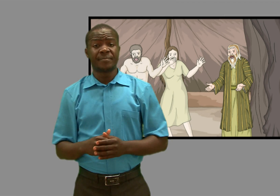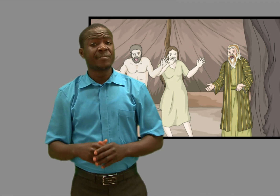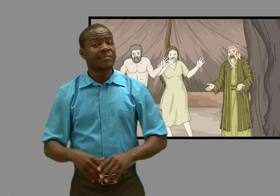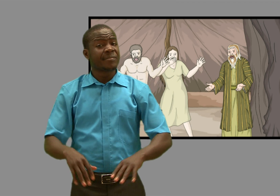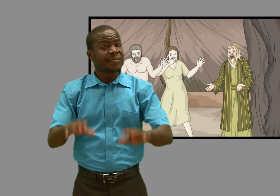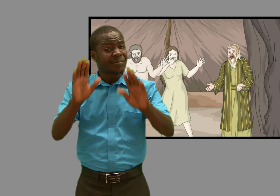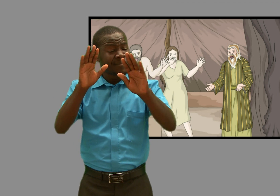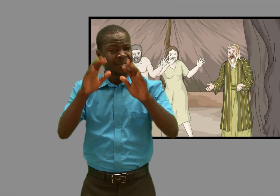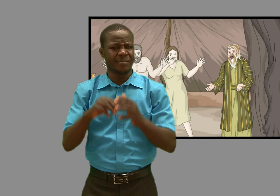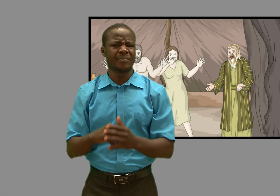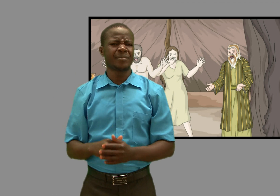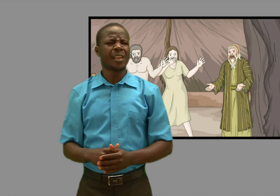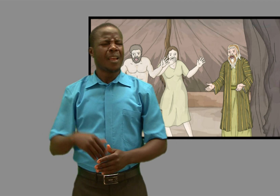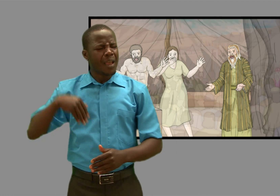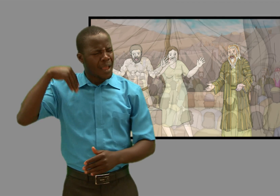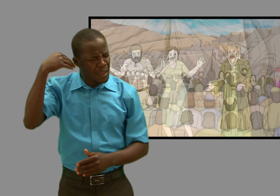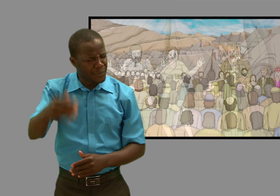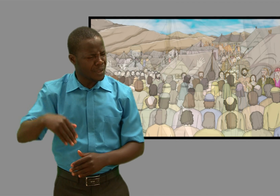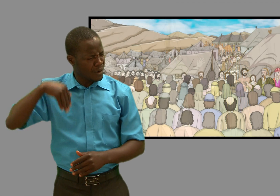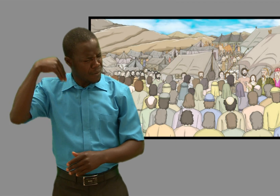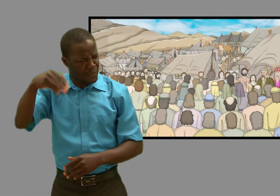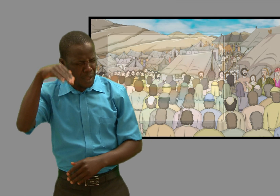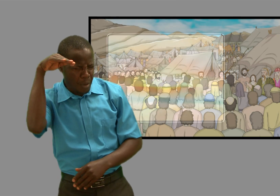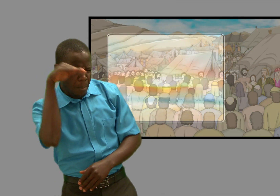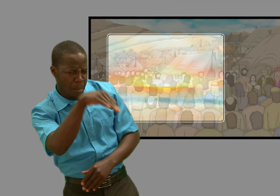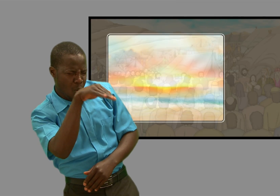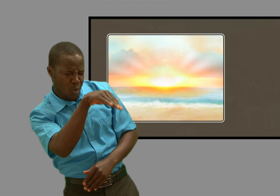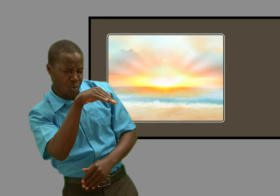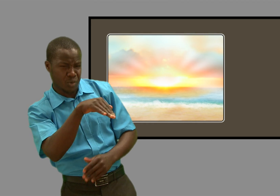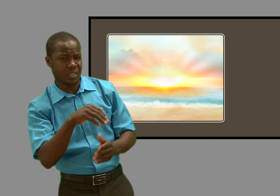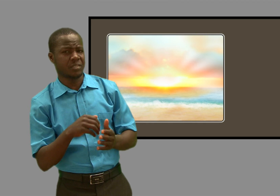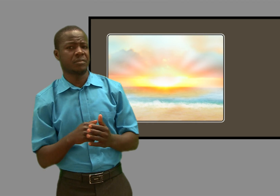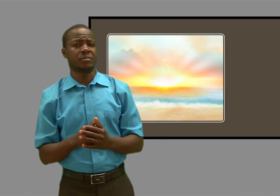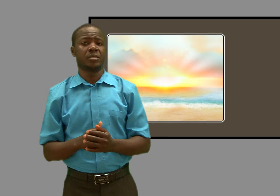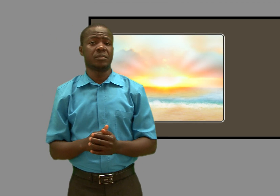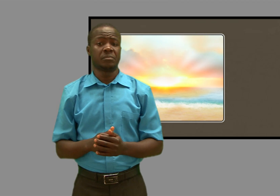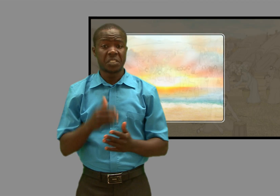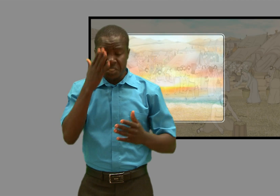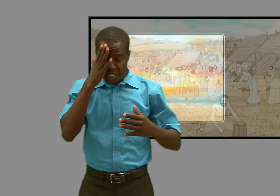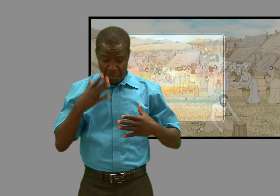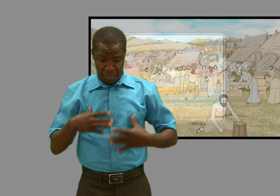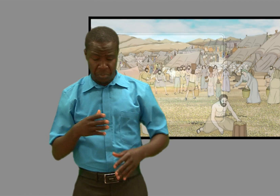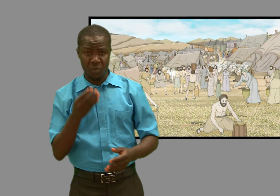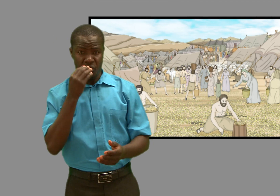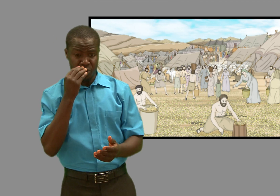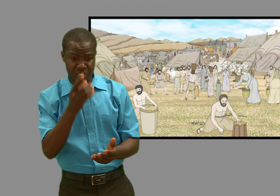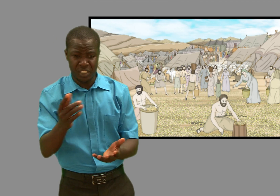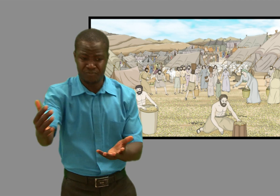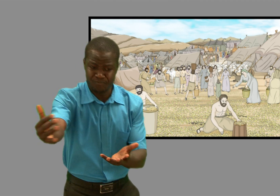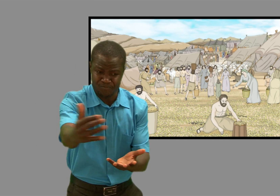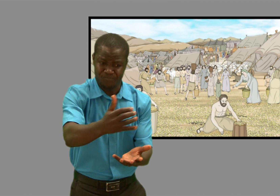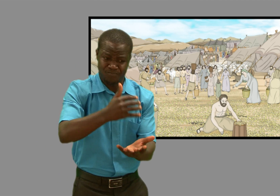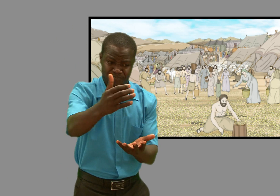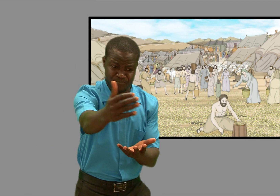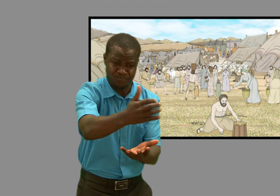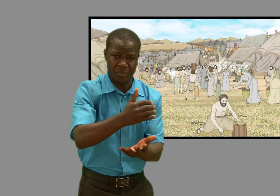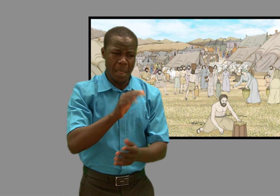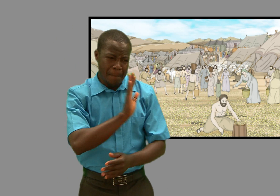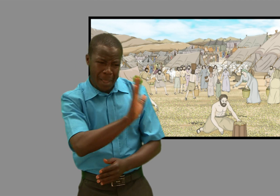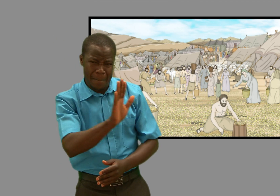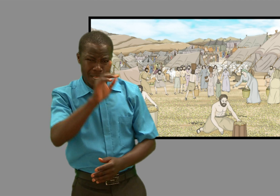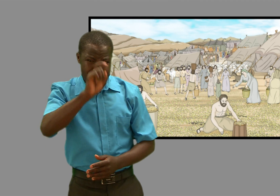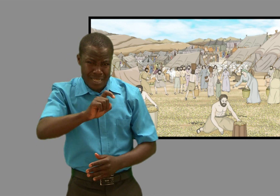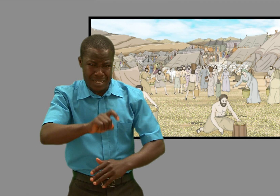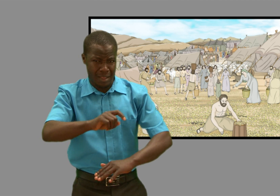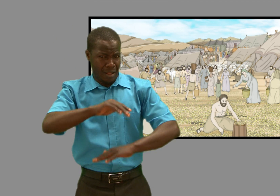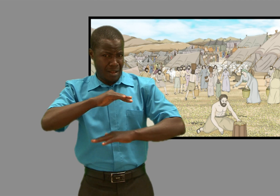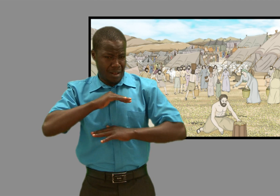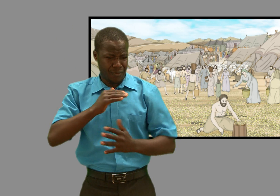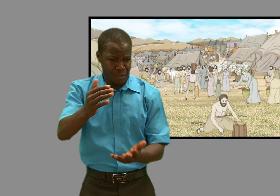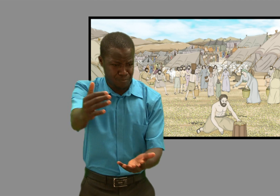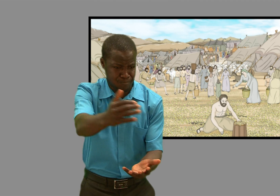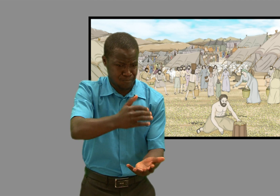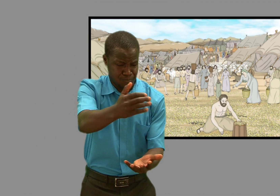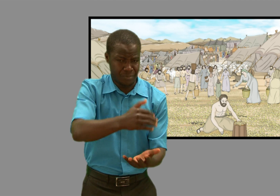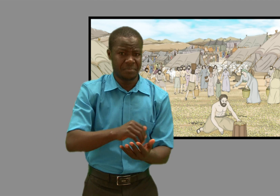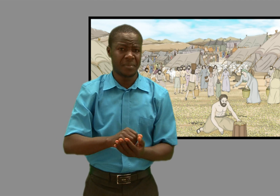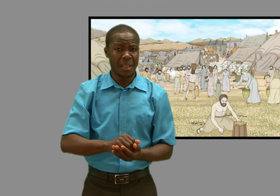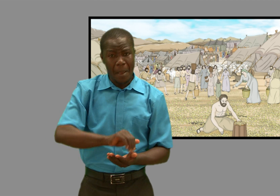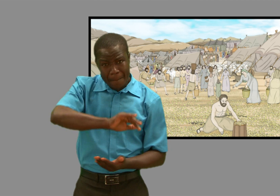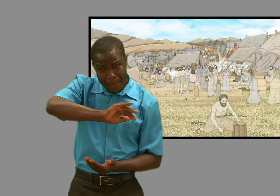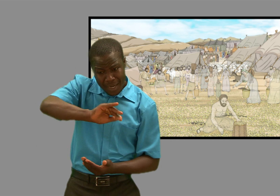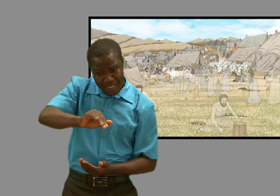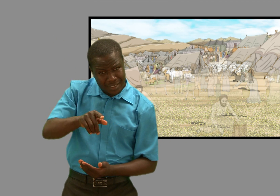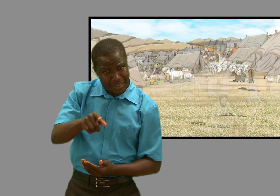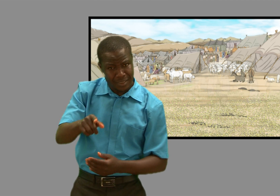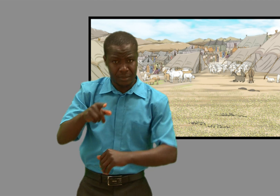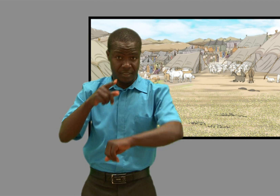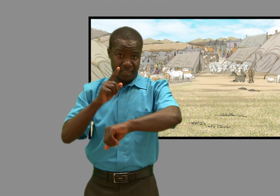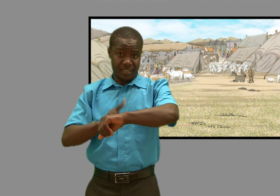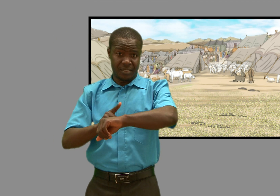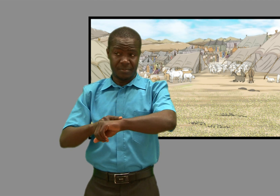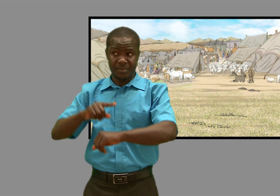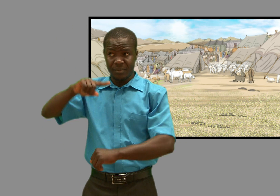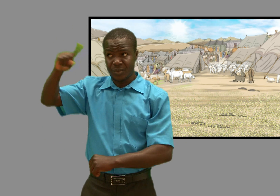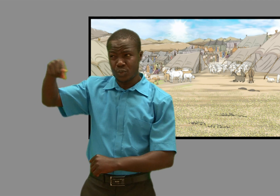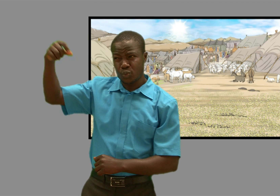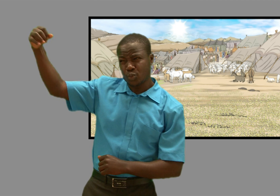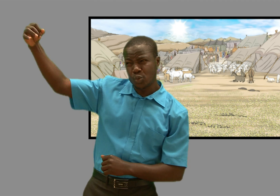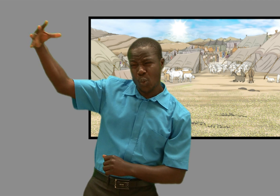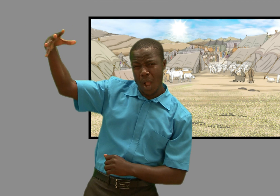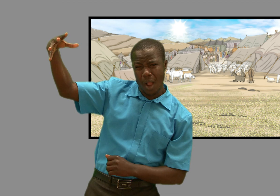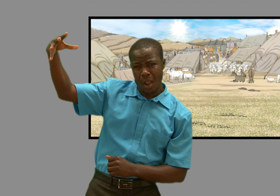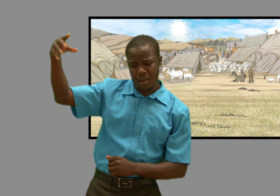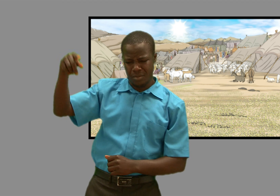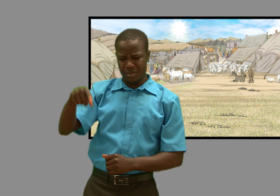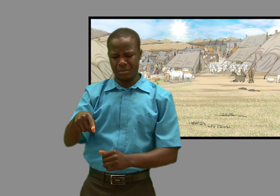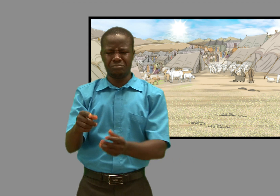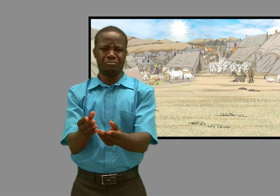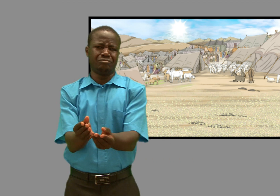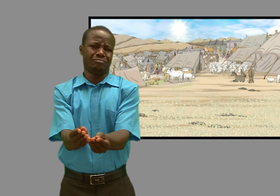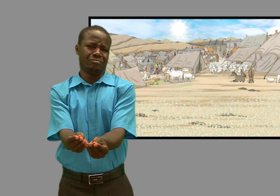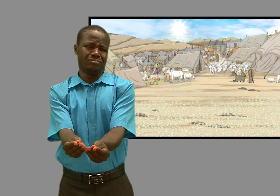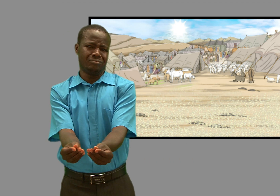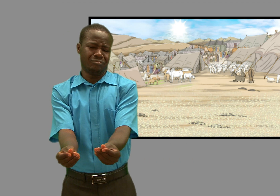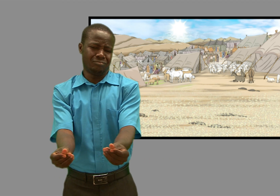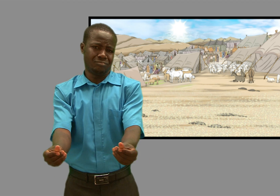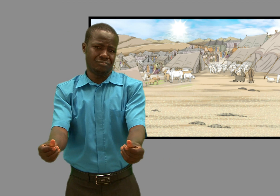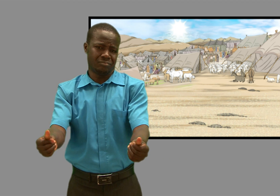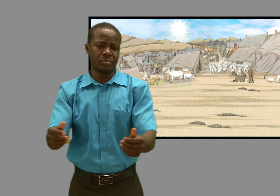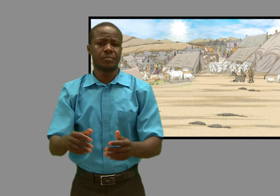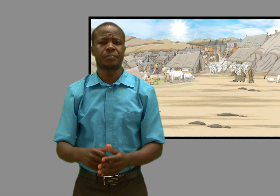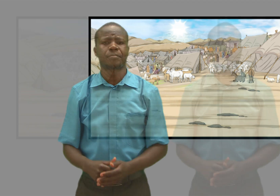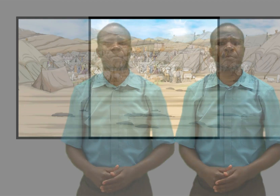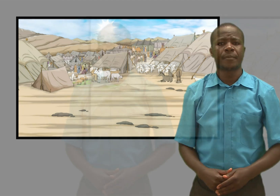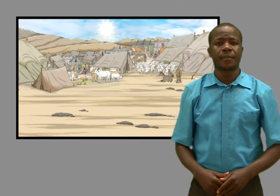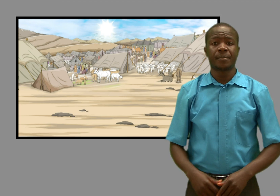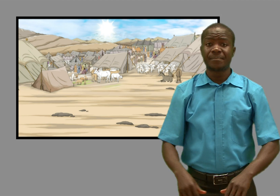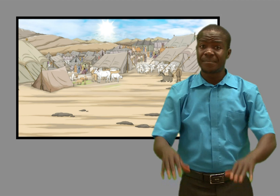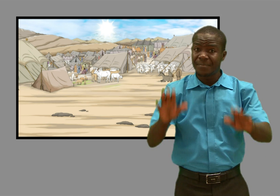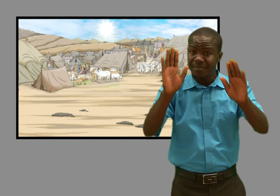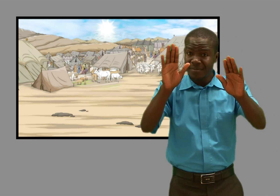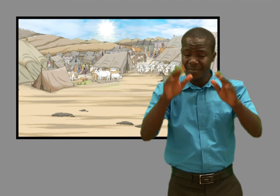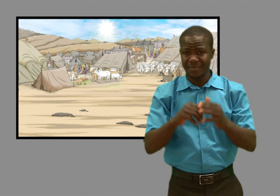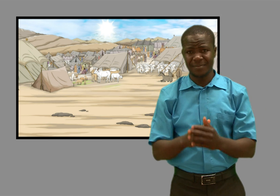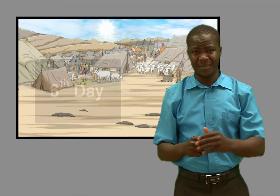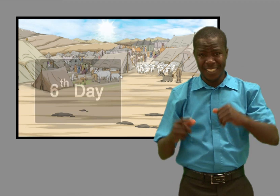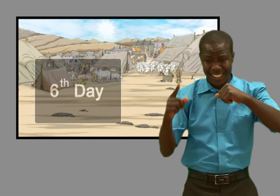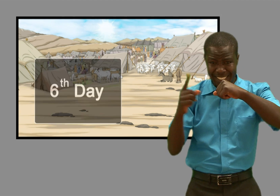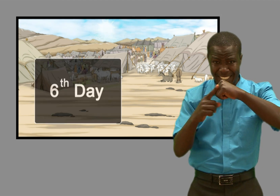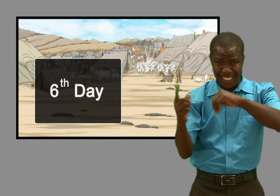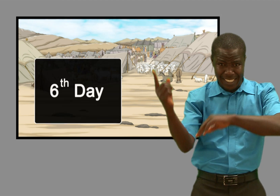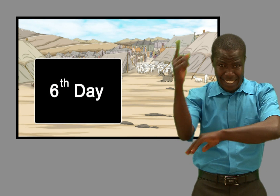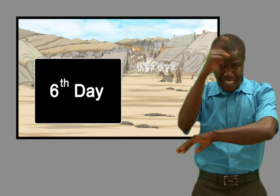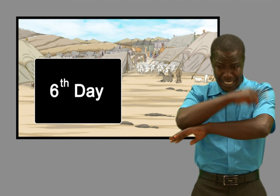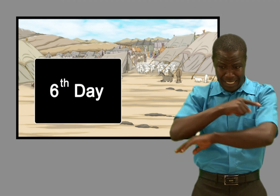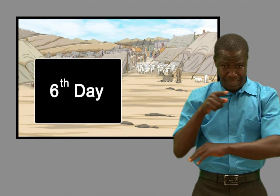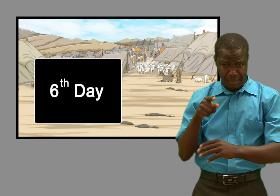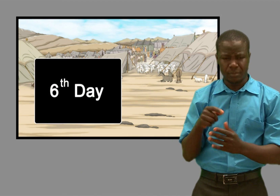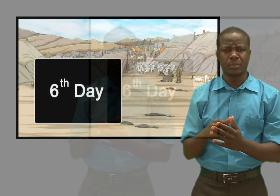Every morning each one gathered as much as was needed, and when the sun grew hot, it melted away.